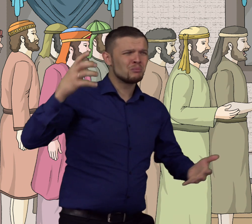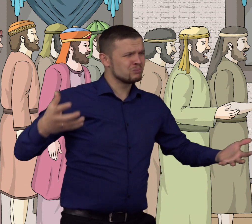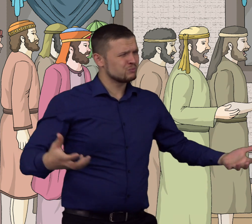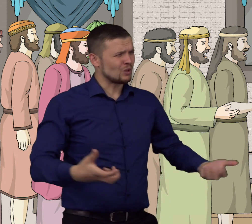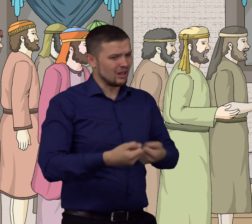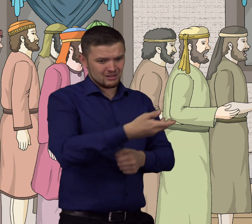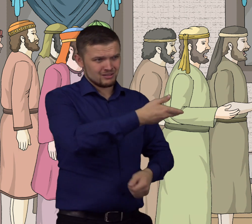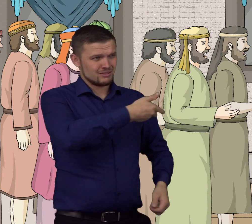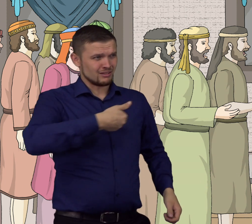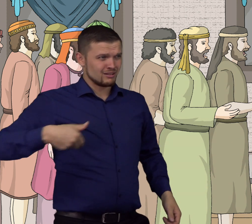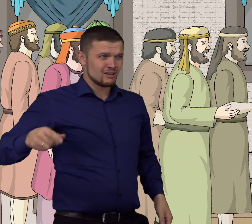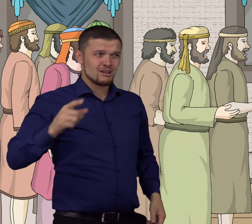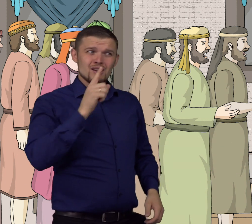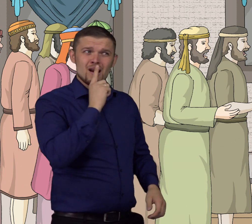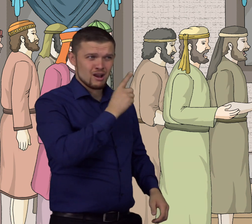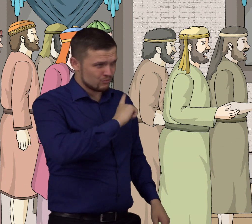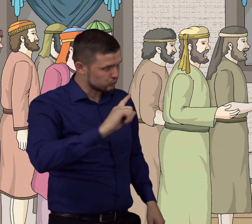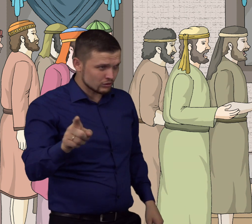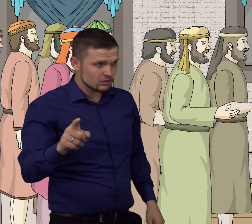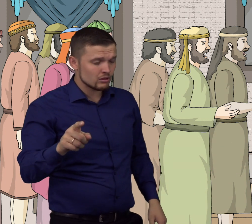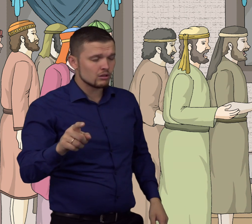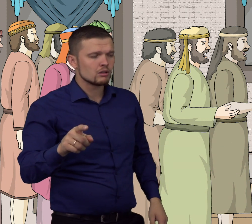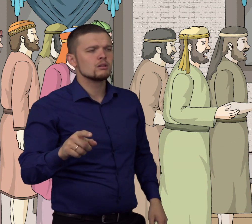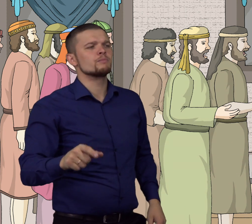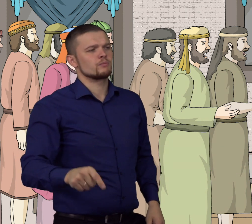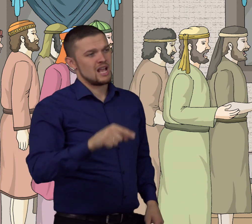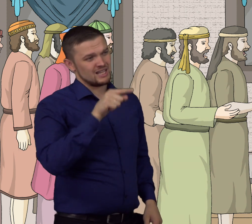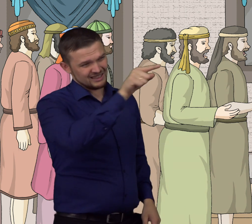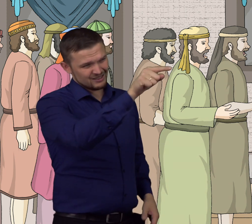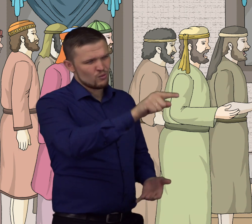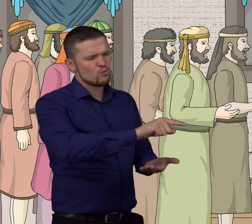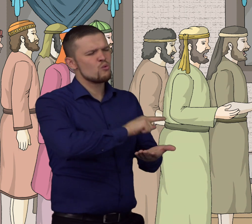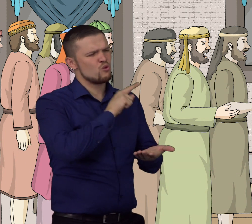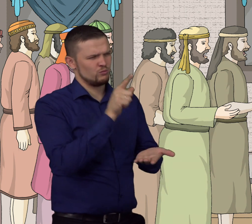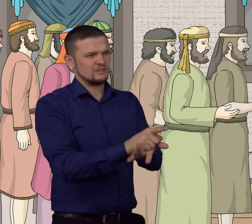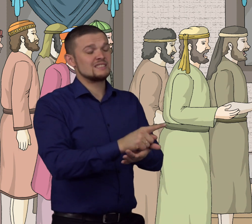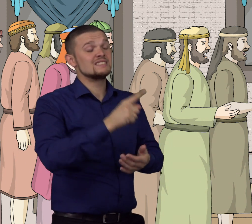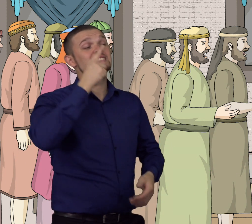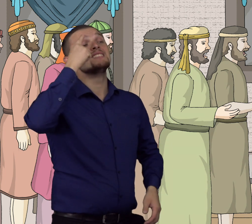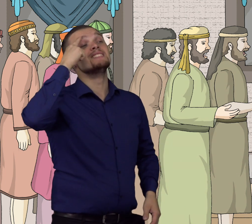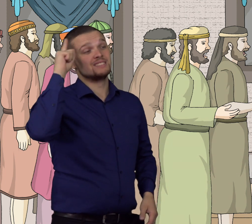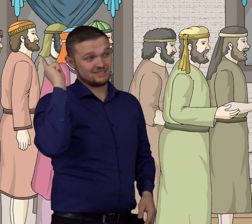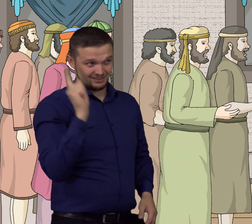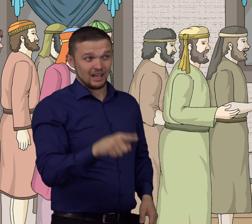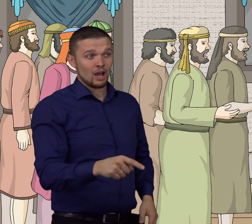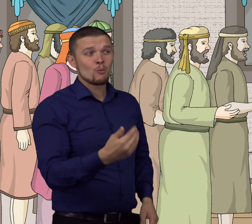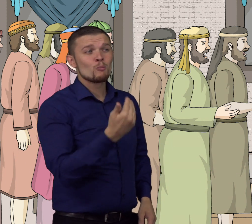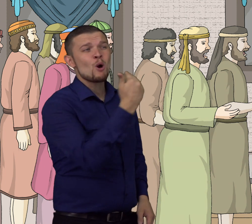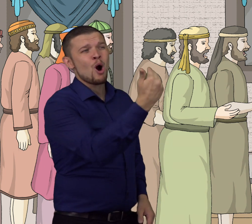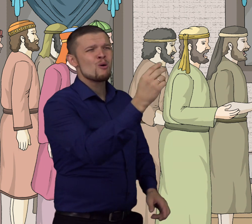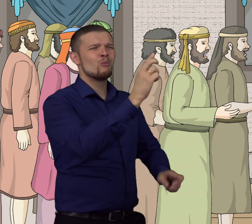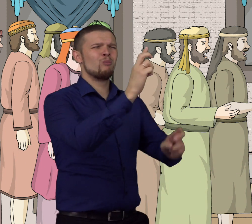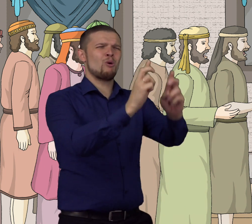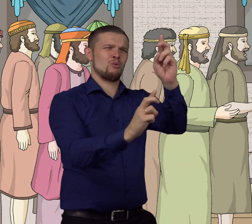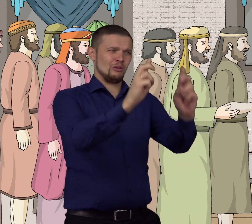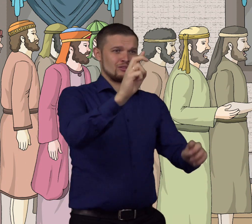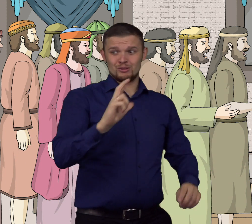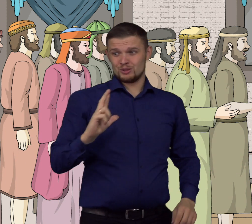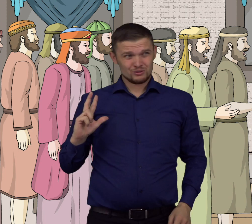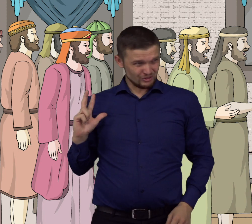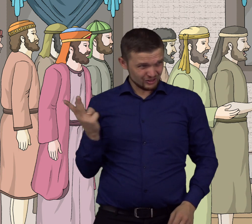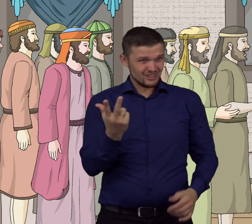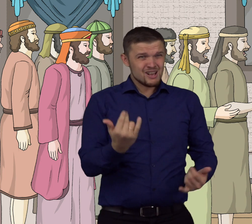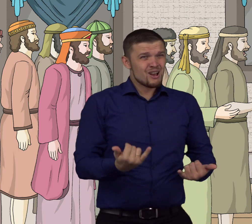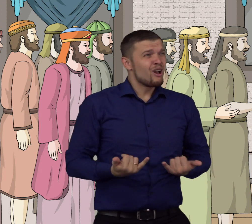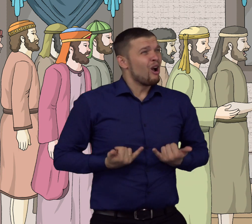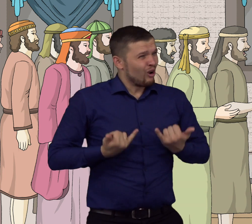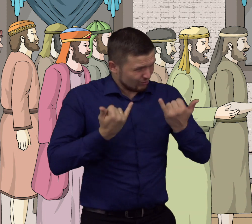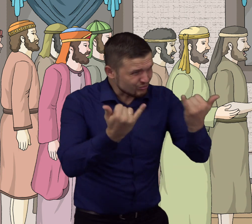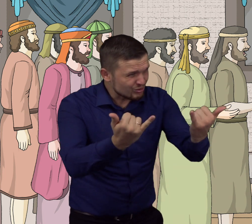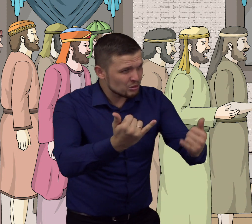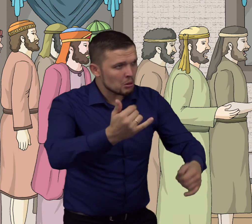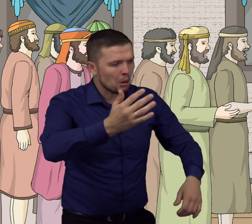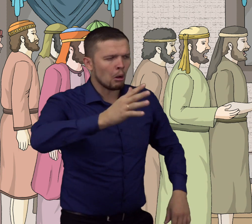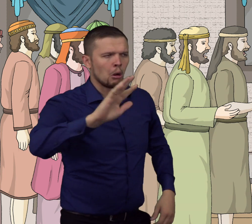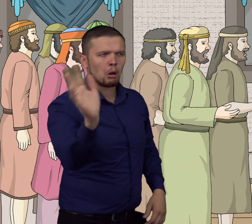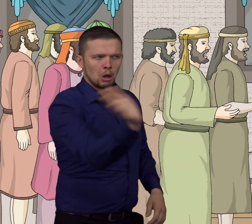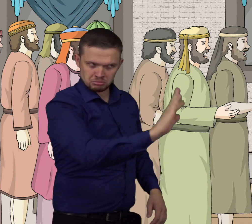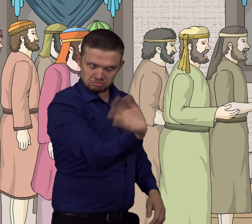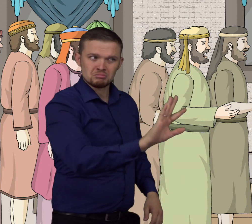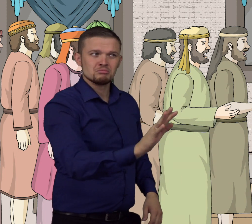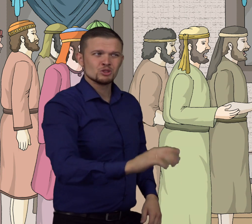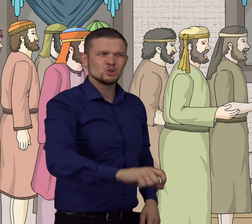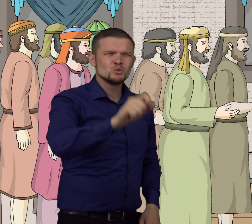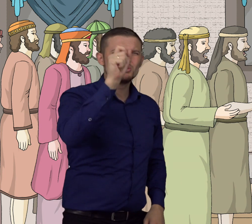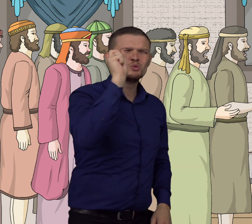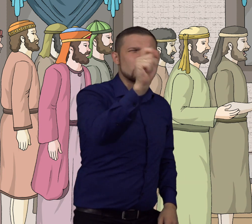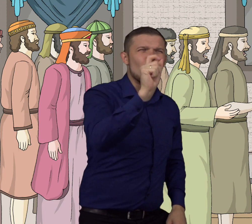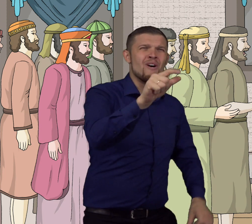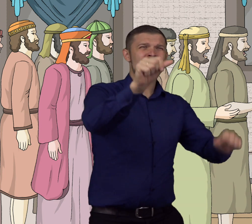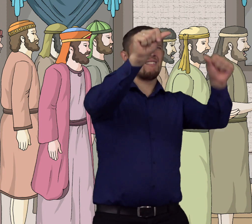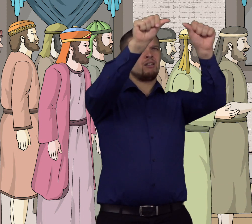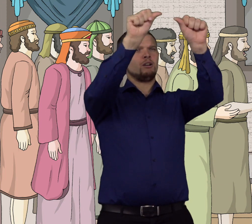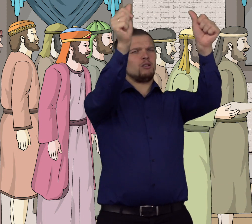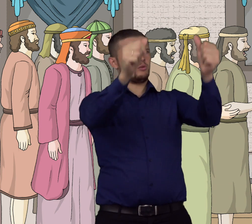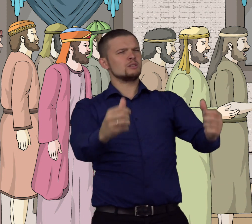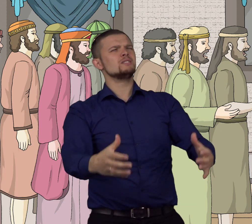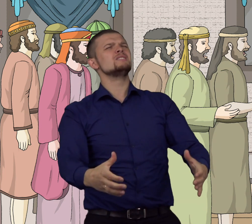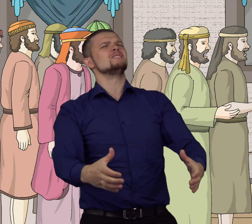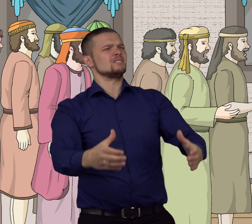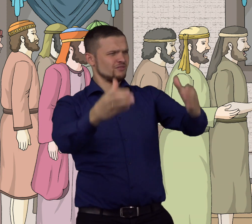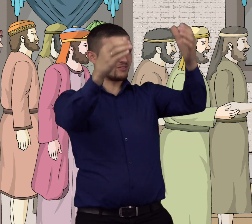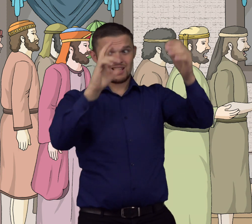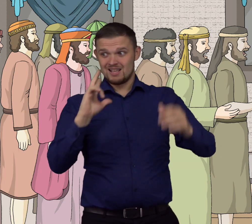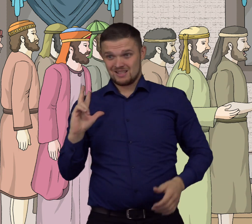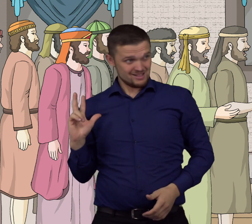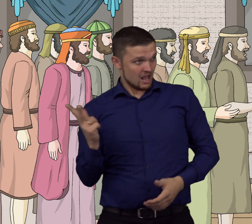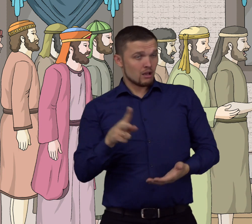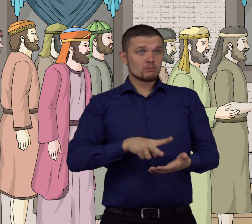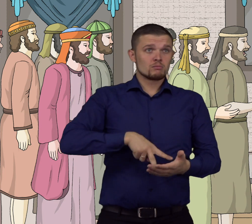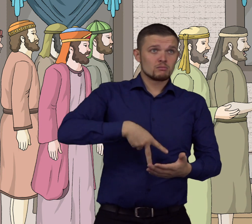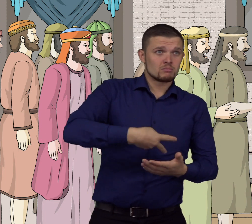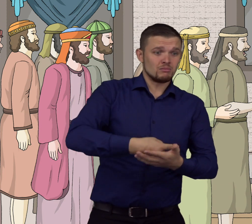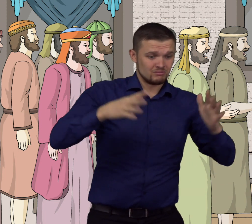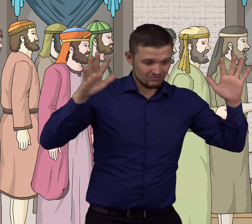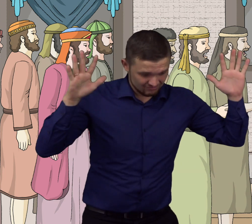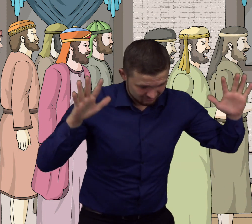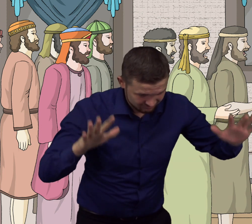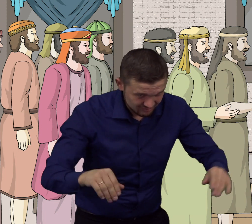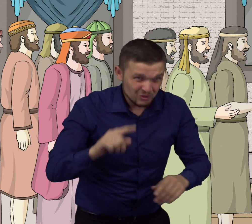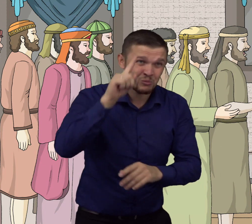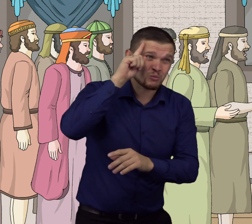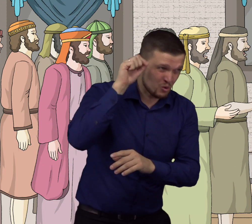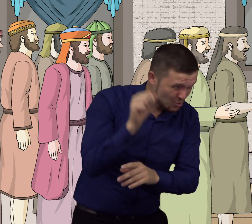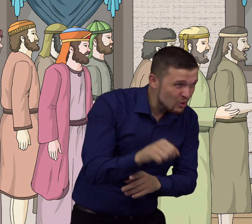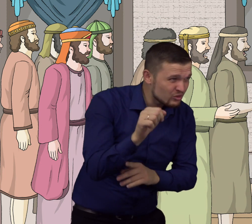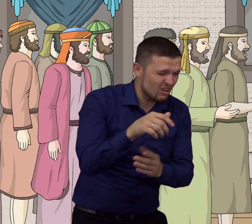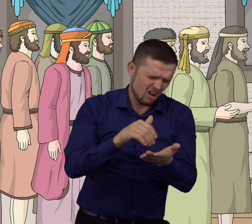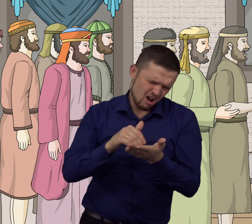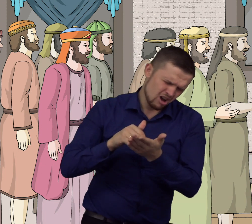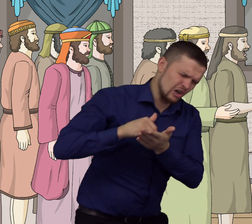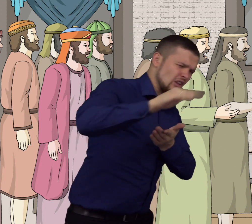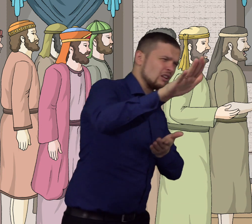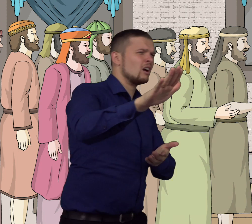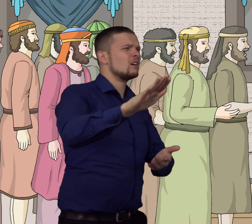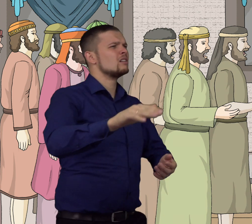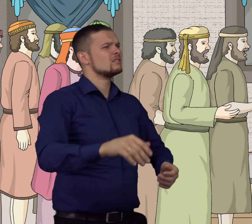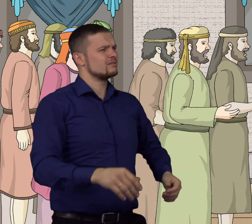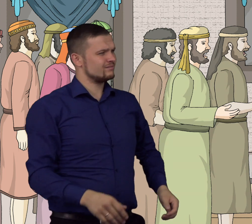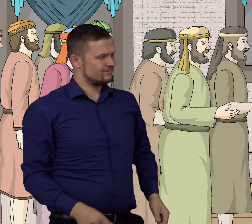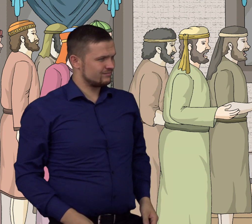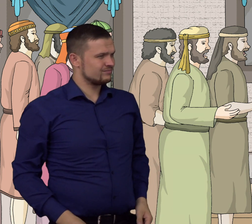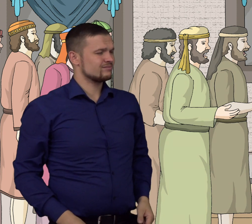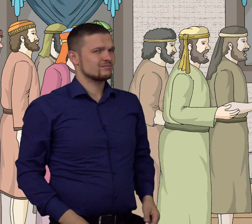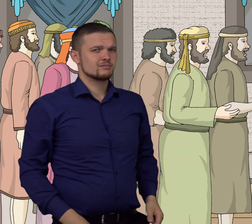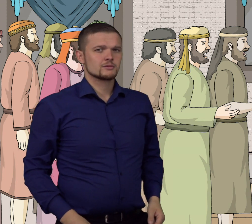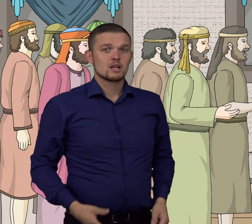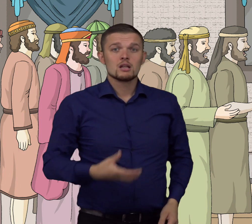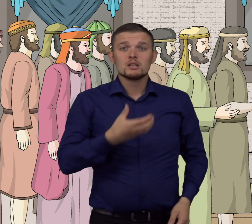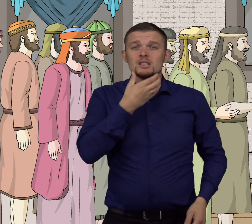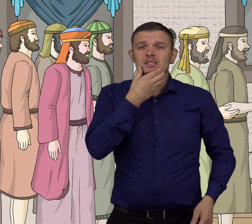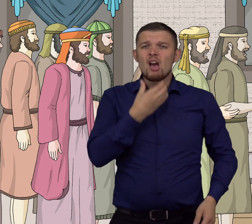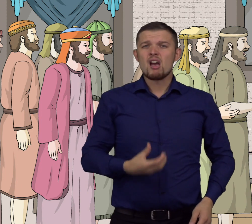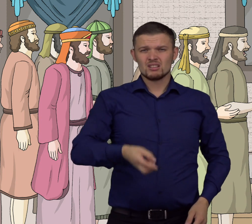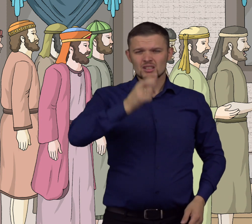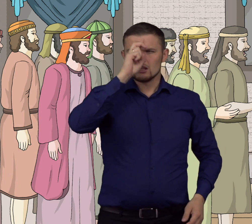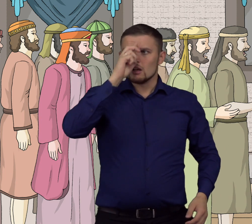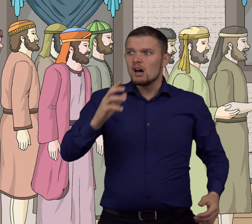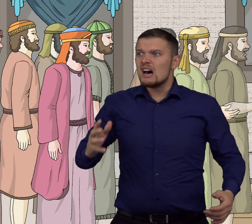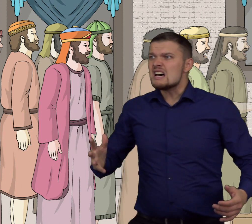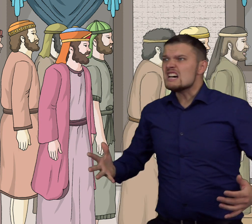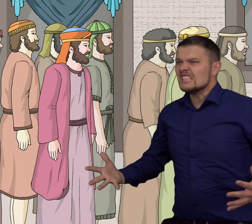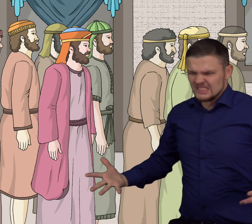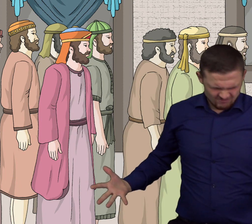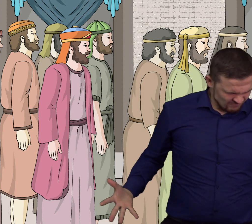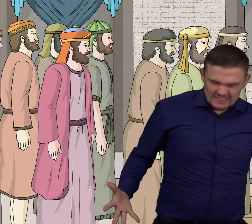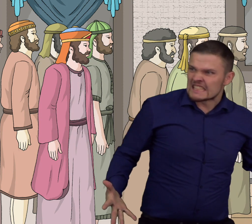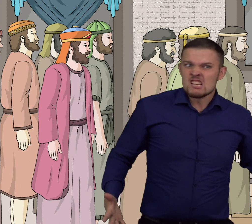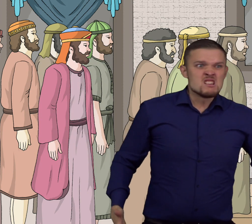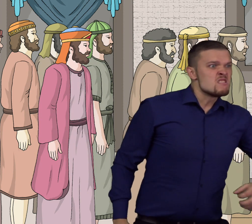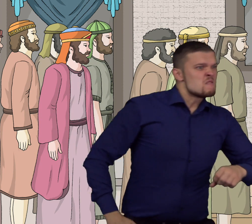But even if He does not, let it be known to you, O king, that we will not serve your gods or worship the golden statue you have set up.”